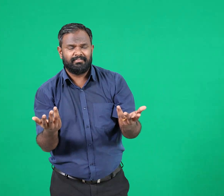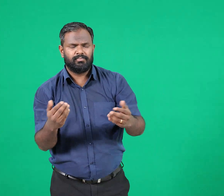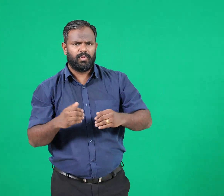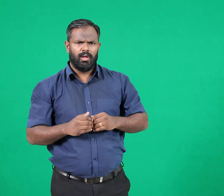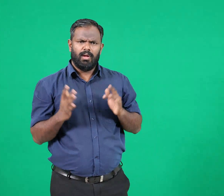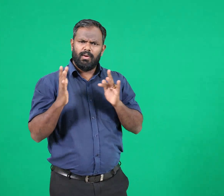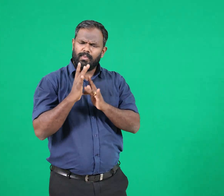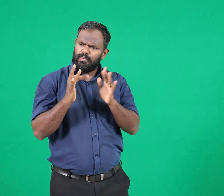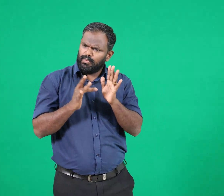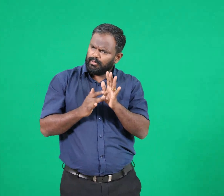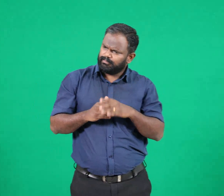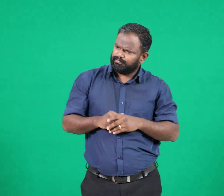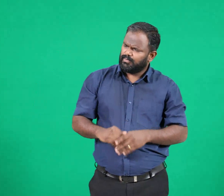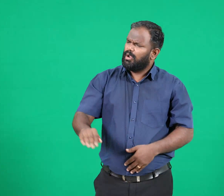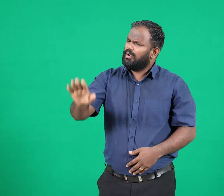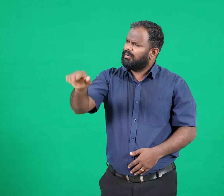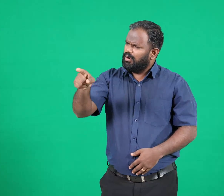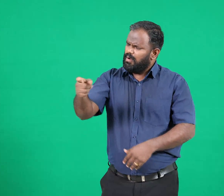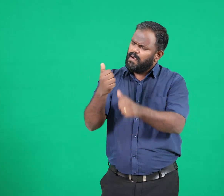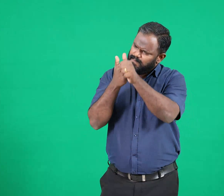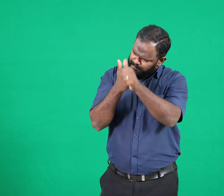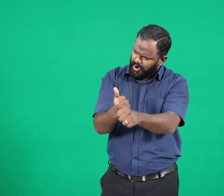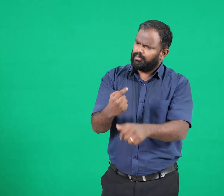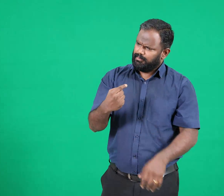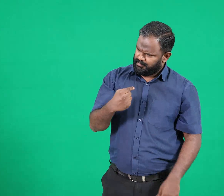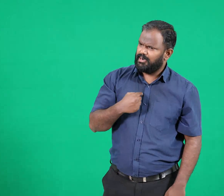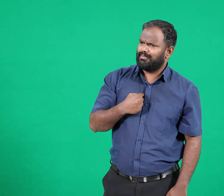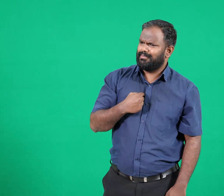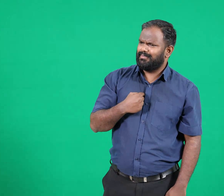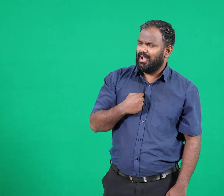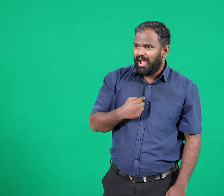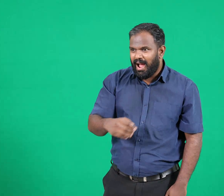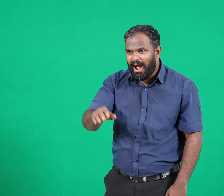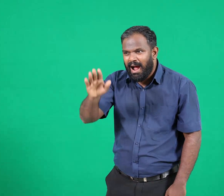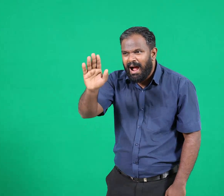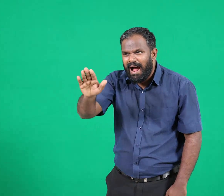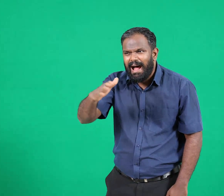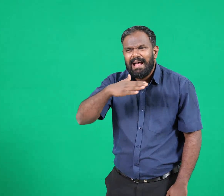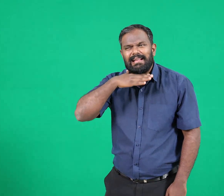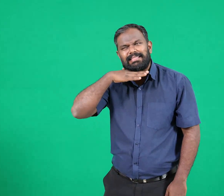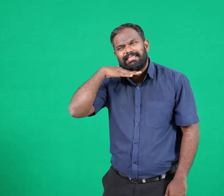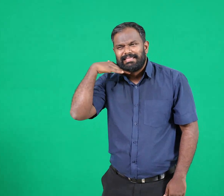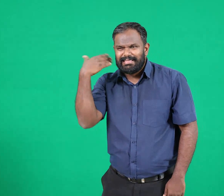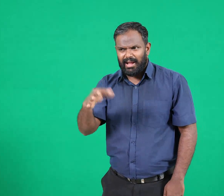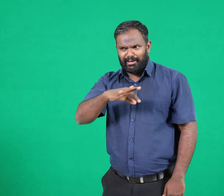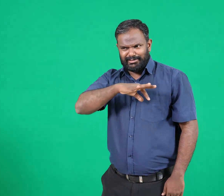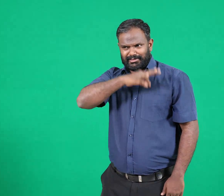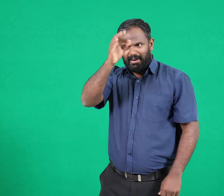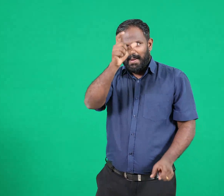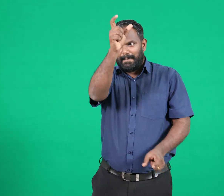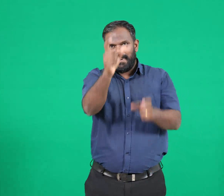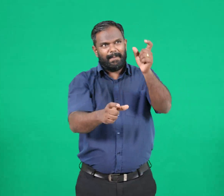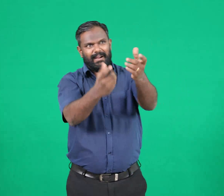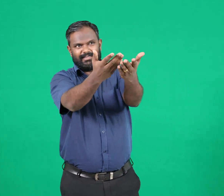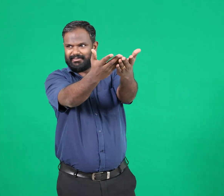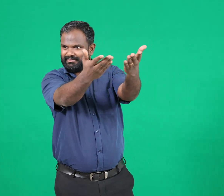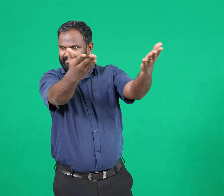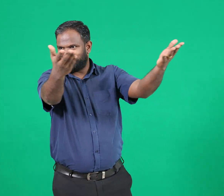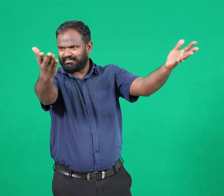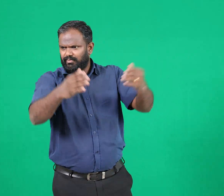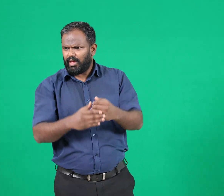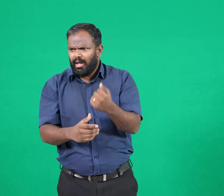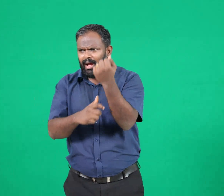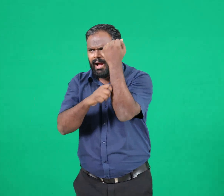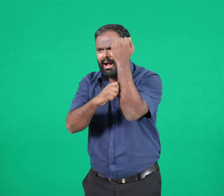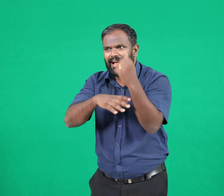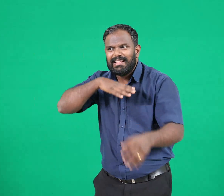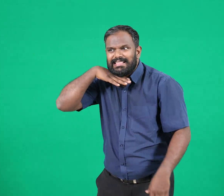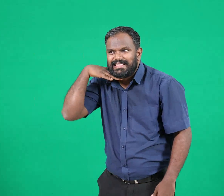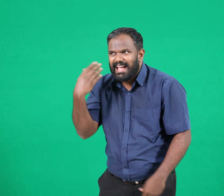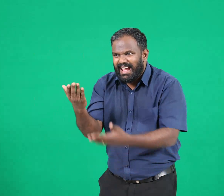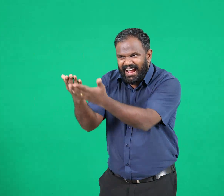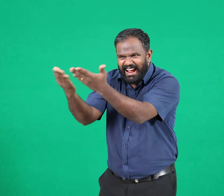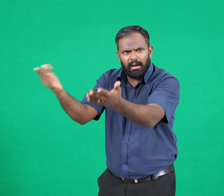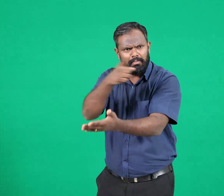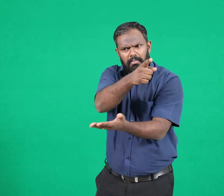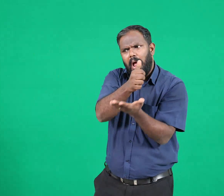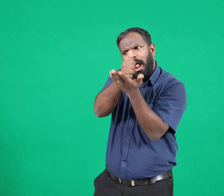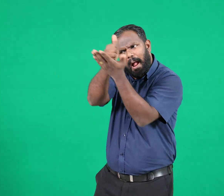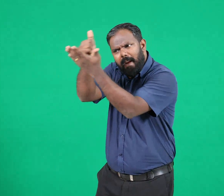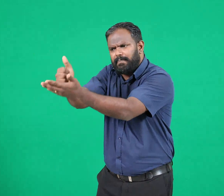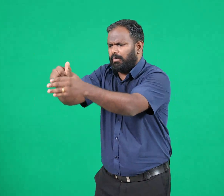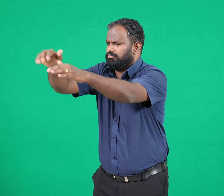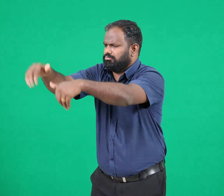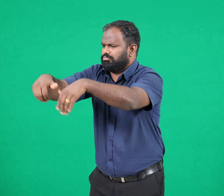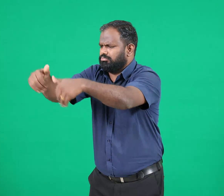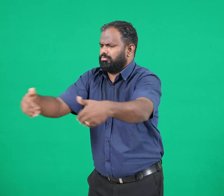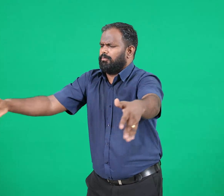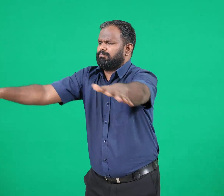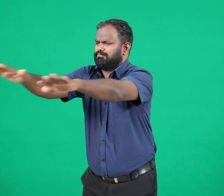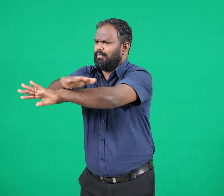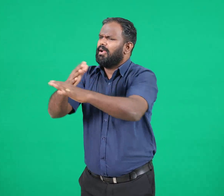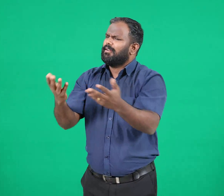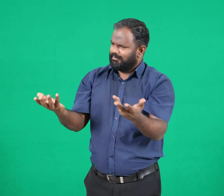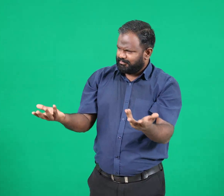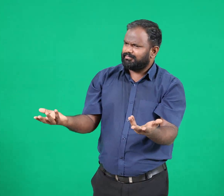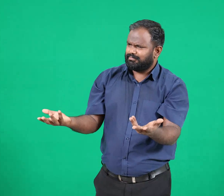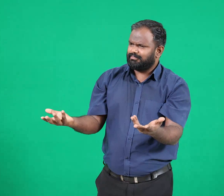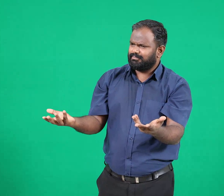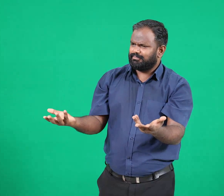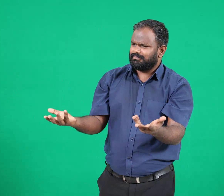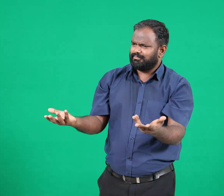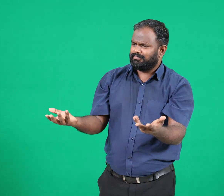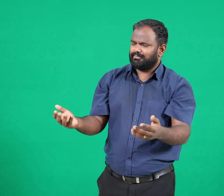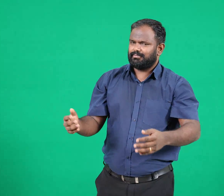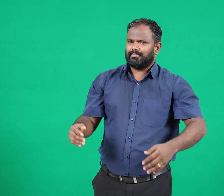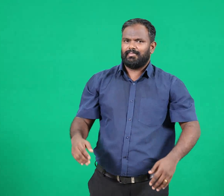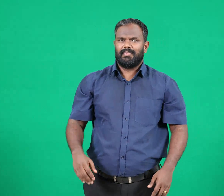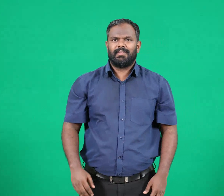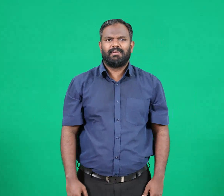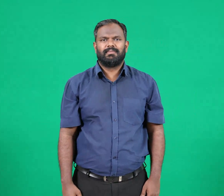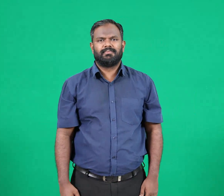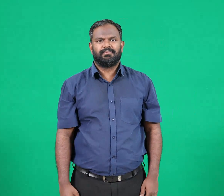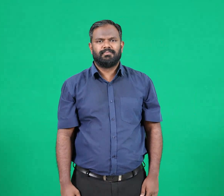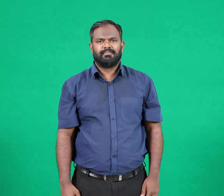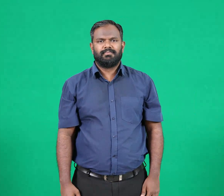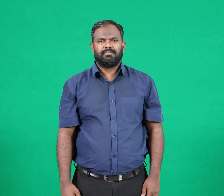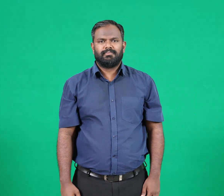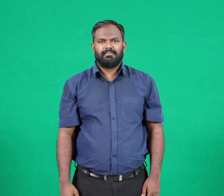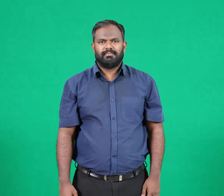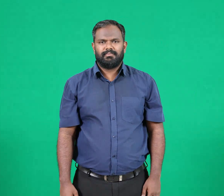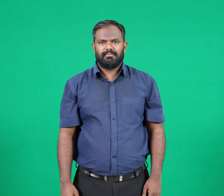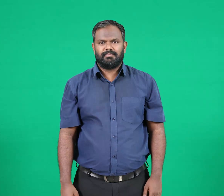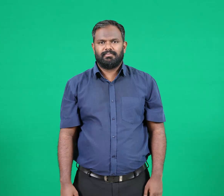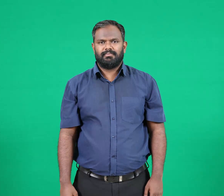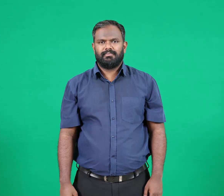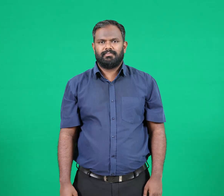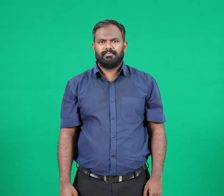But Jesus told him, "Follow Me, and let the dead bury their own dead."